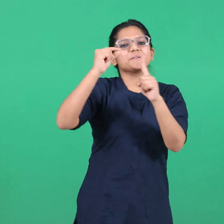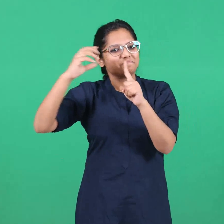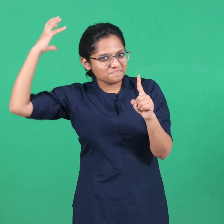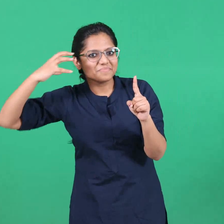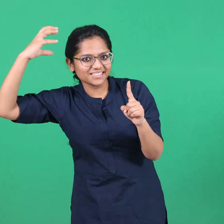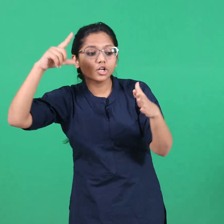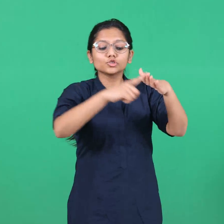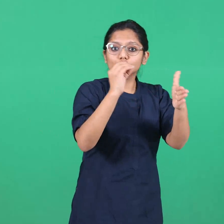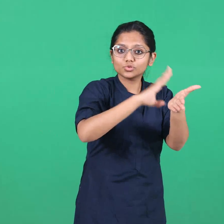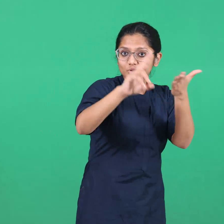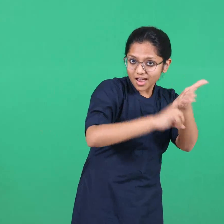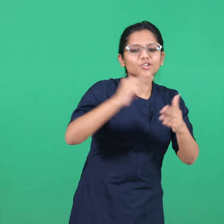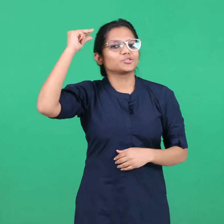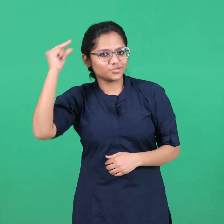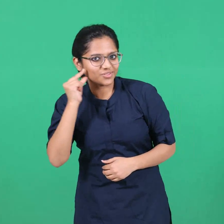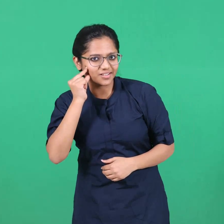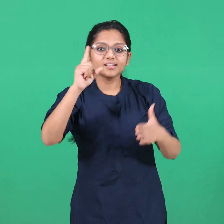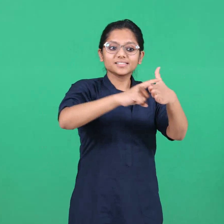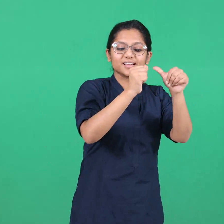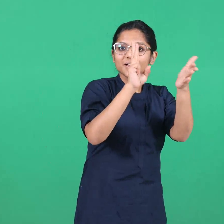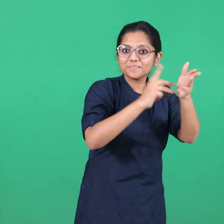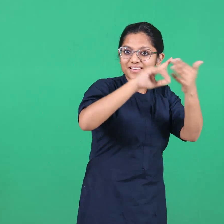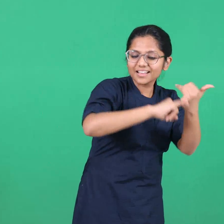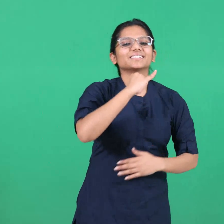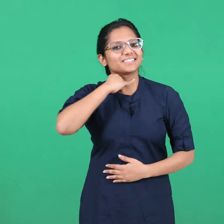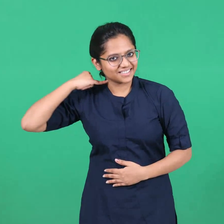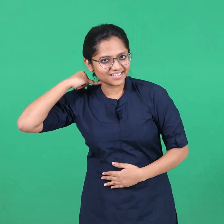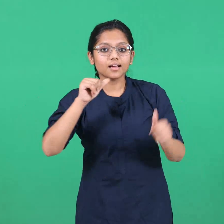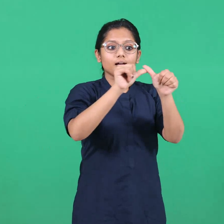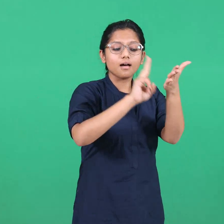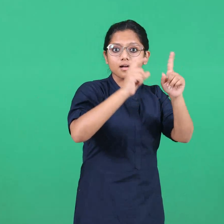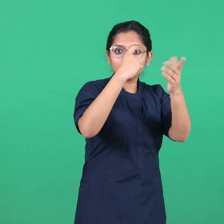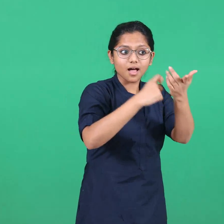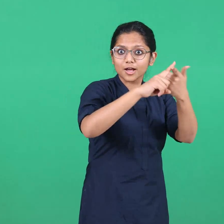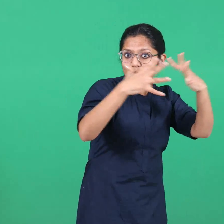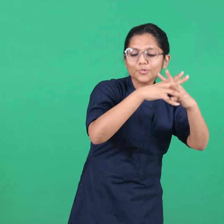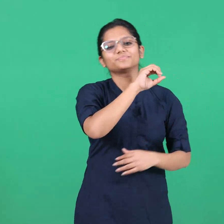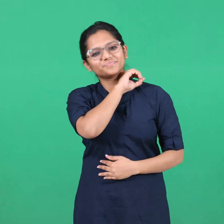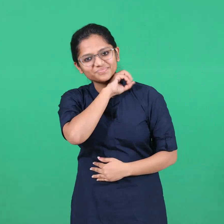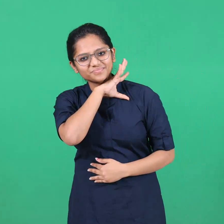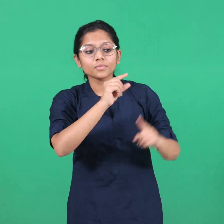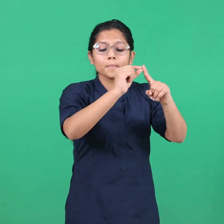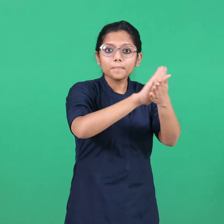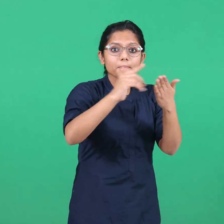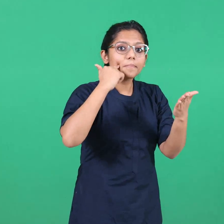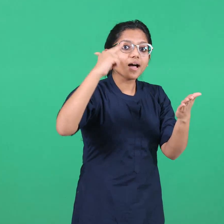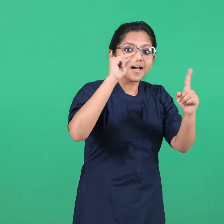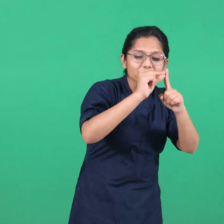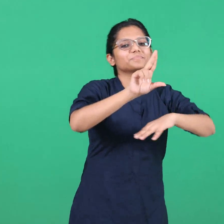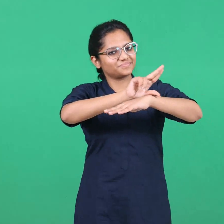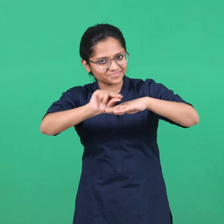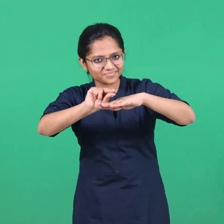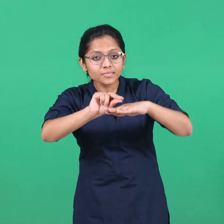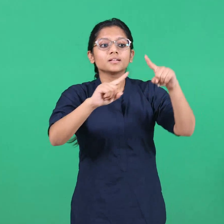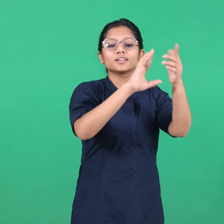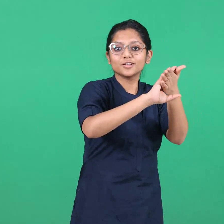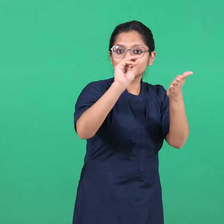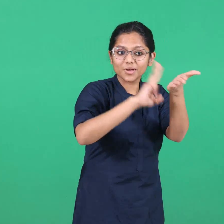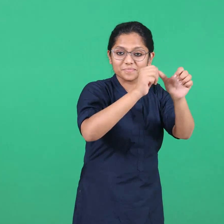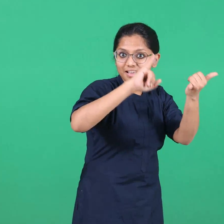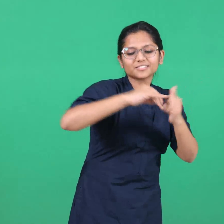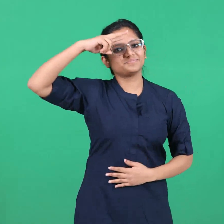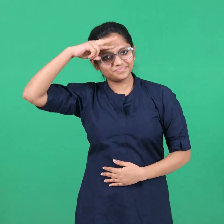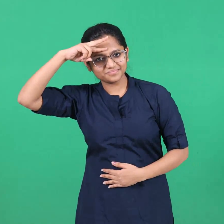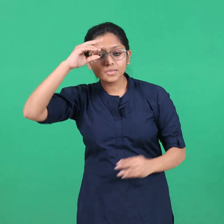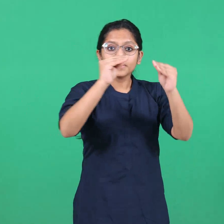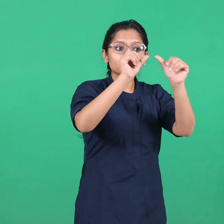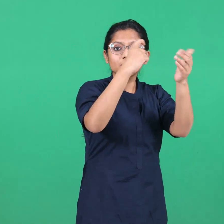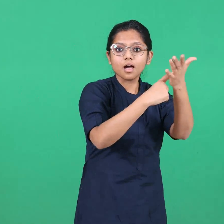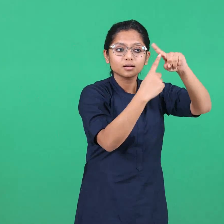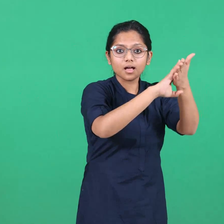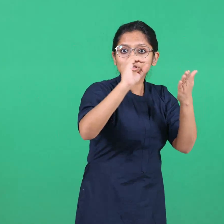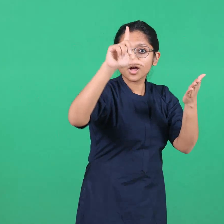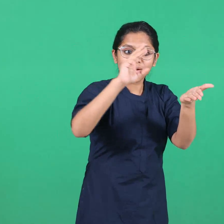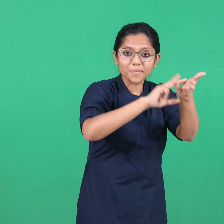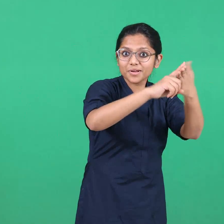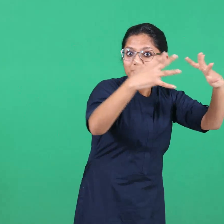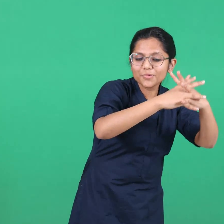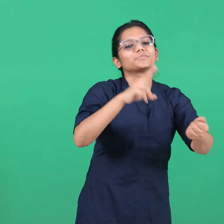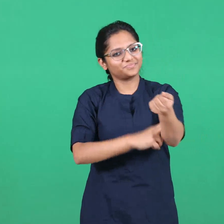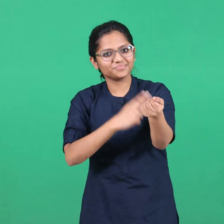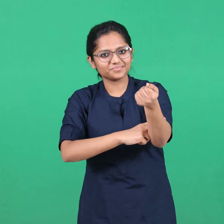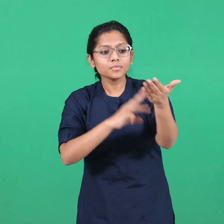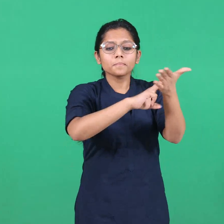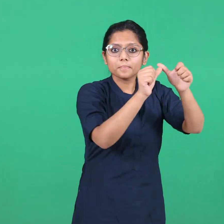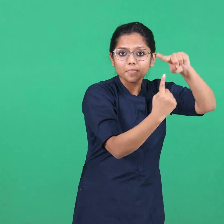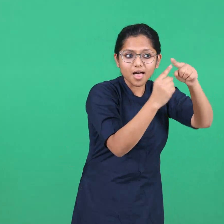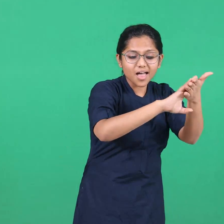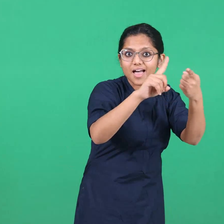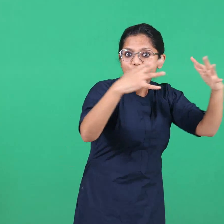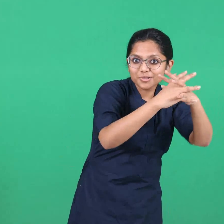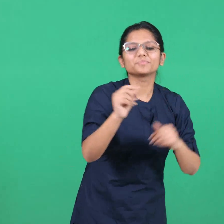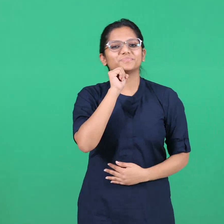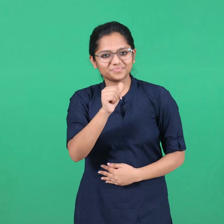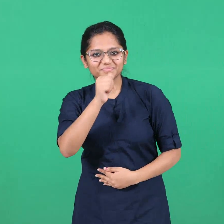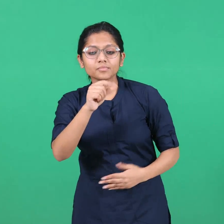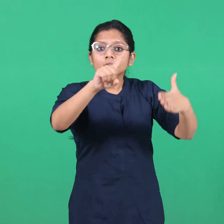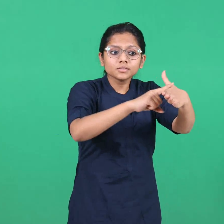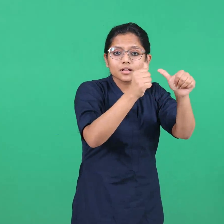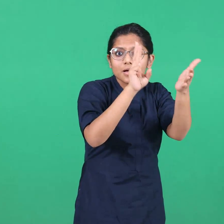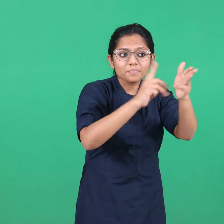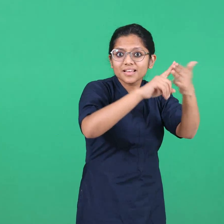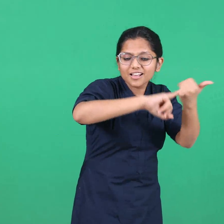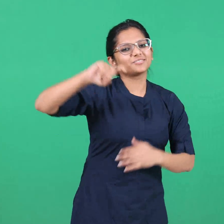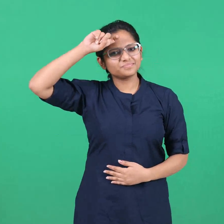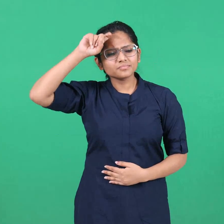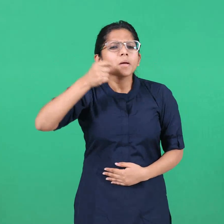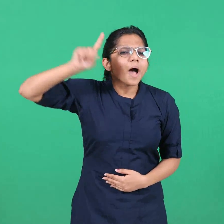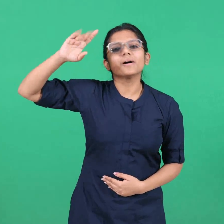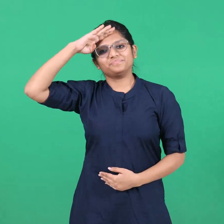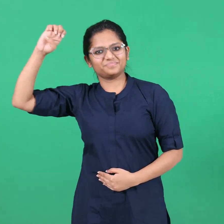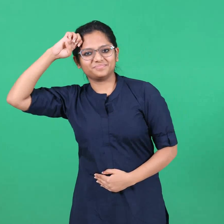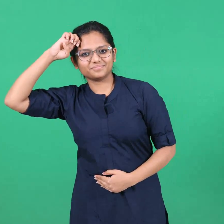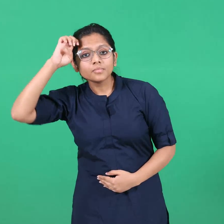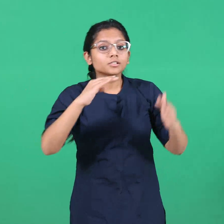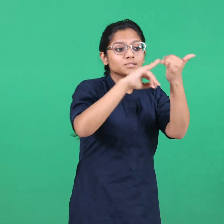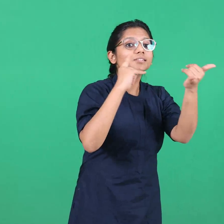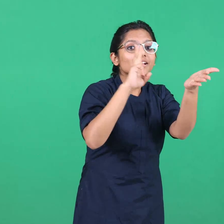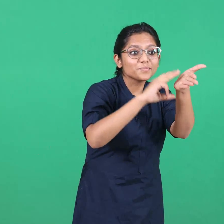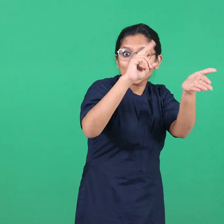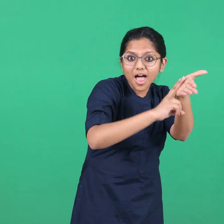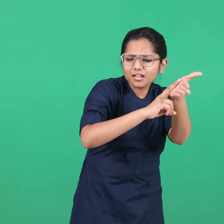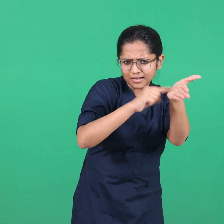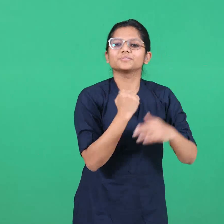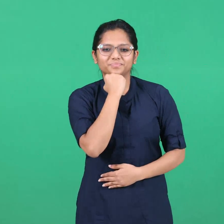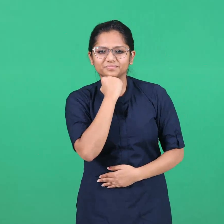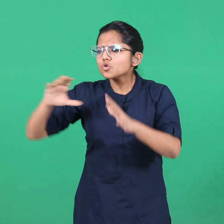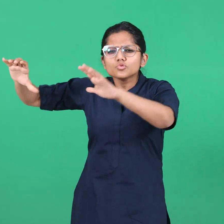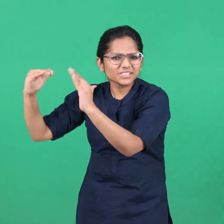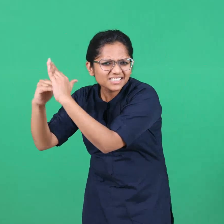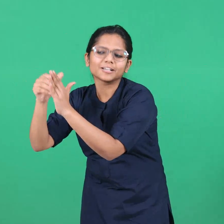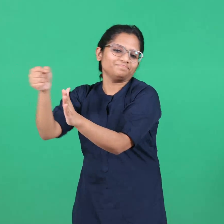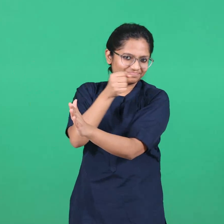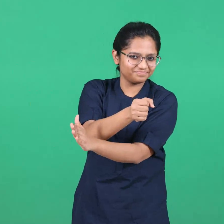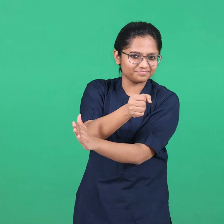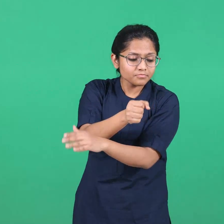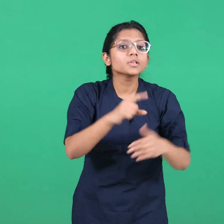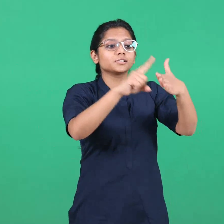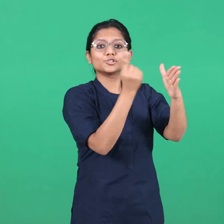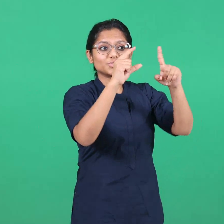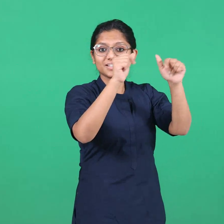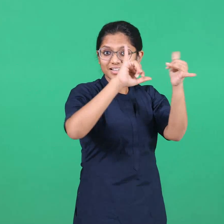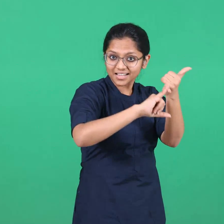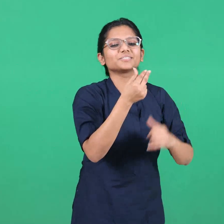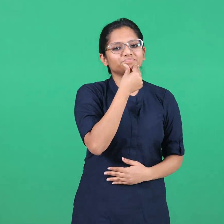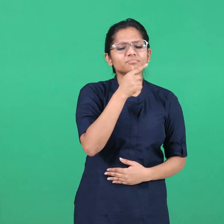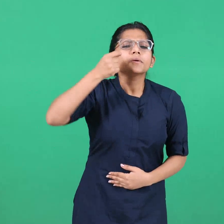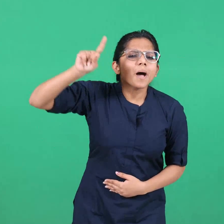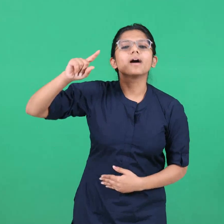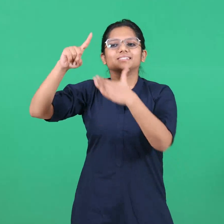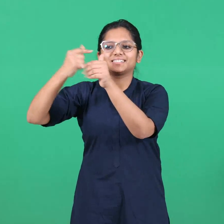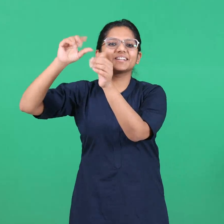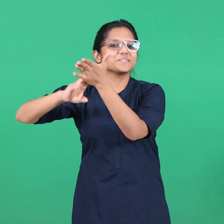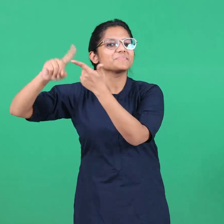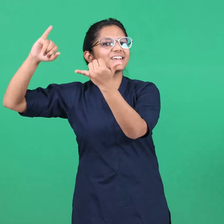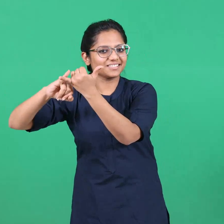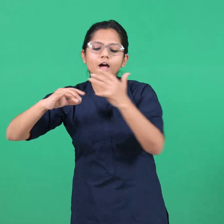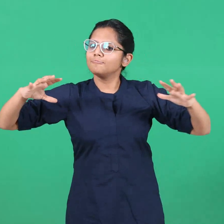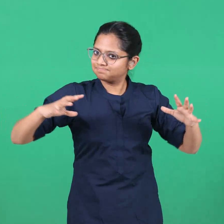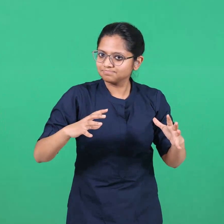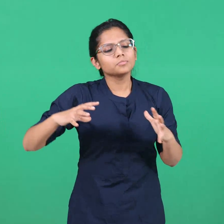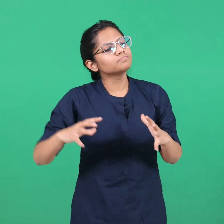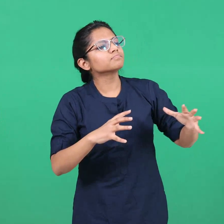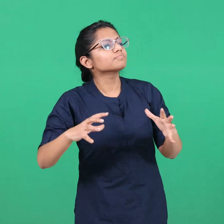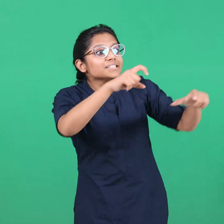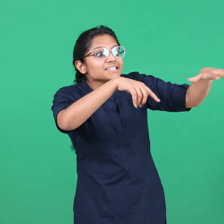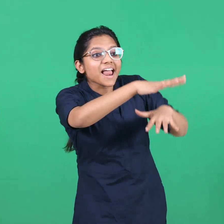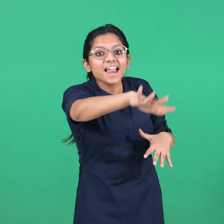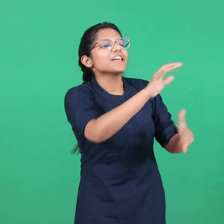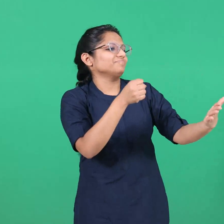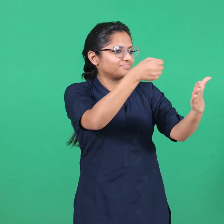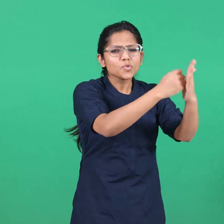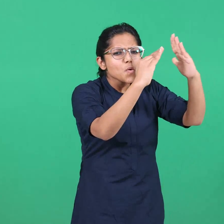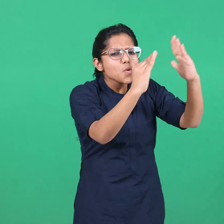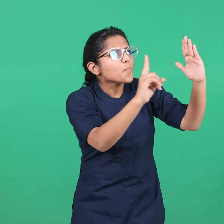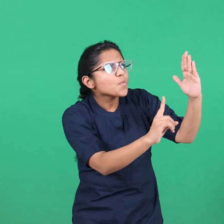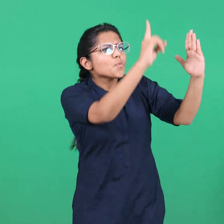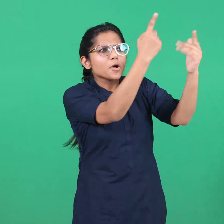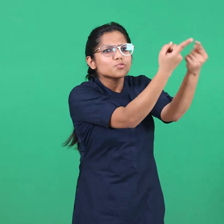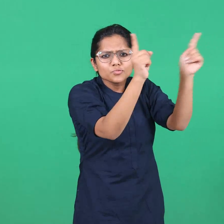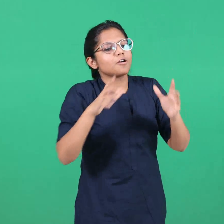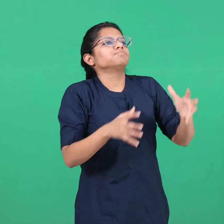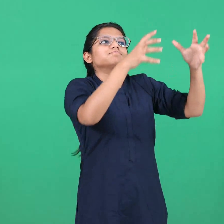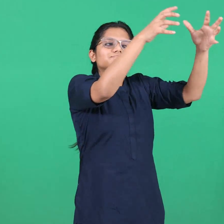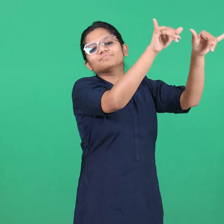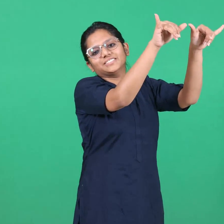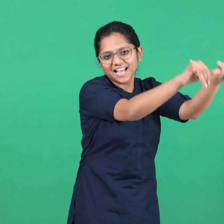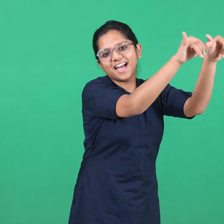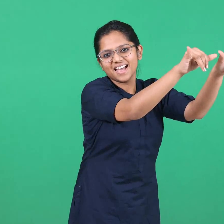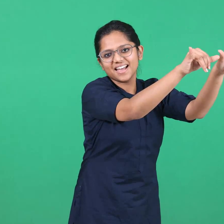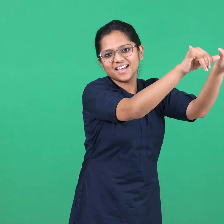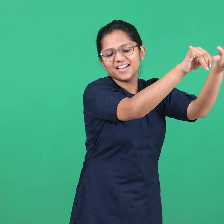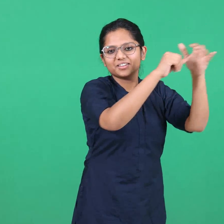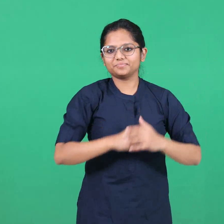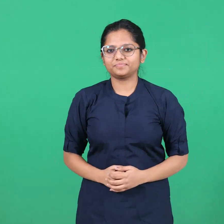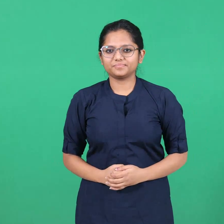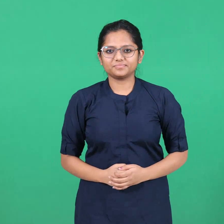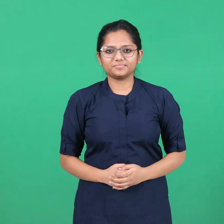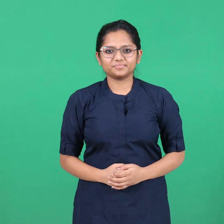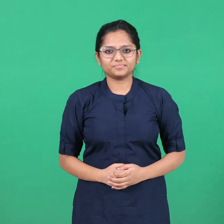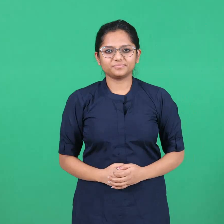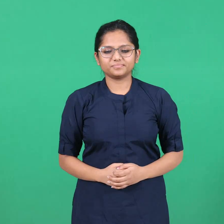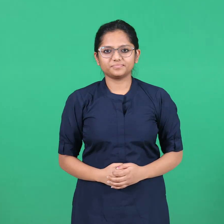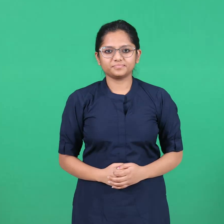When they arrived, they went to the upper room where they were staying: Peter and John, James and Andrew, Philip and Thomas, Bartholomew and Matthew, James son of Alphaeus, Simon the Zealot, and Judas son of James.